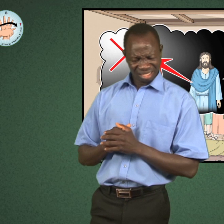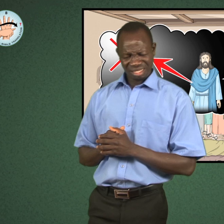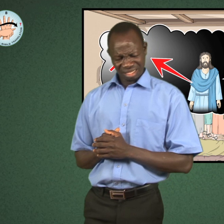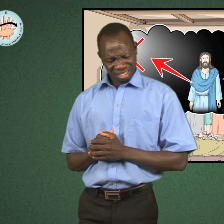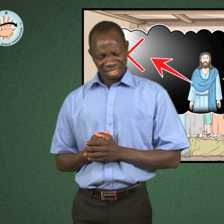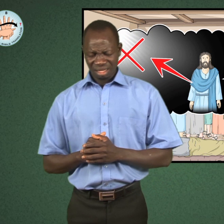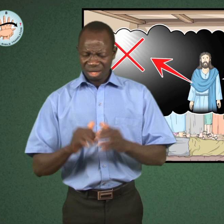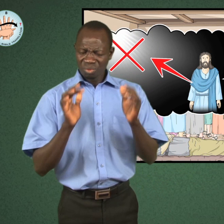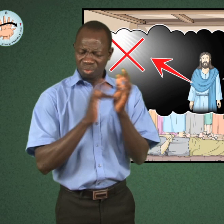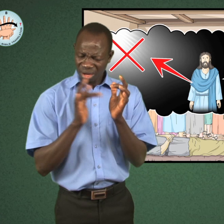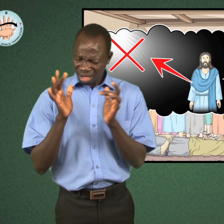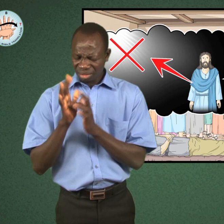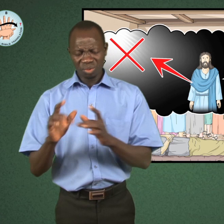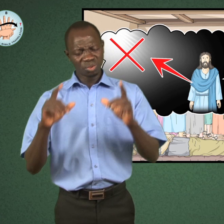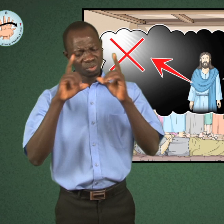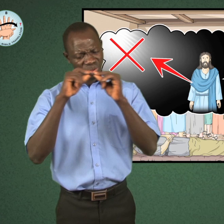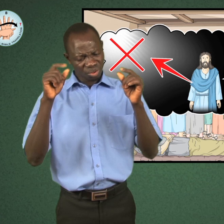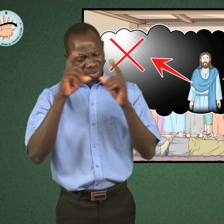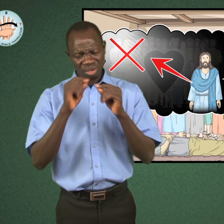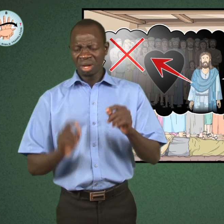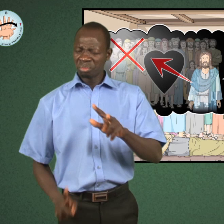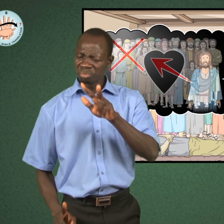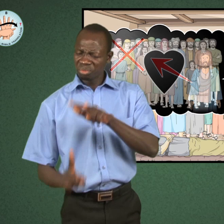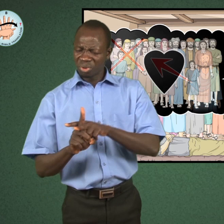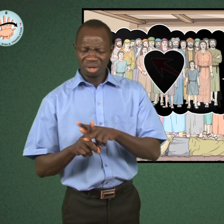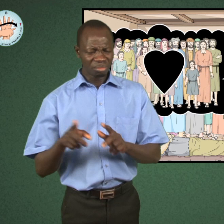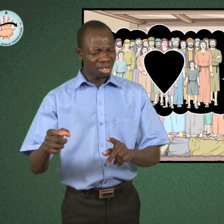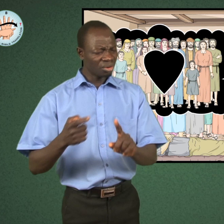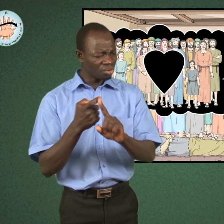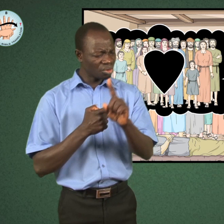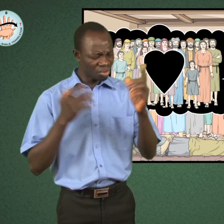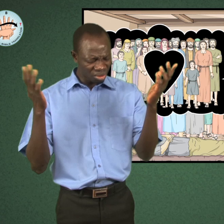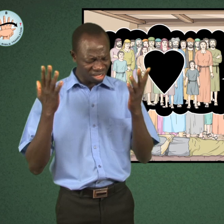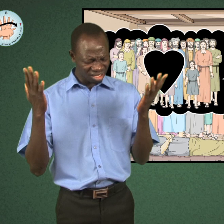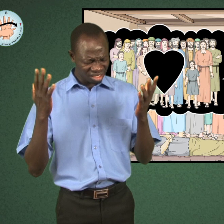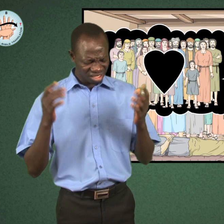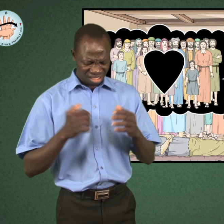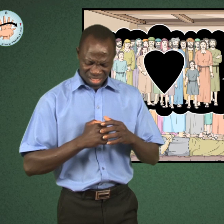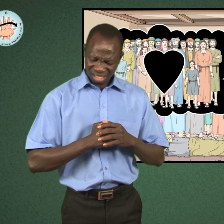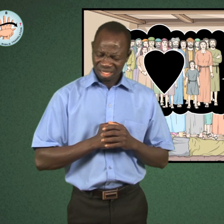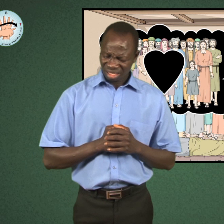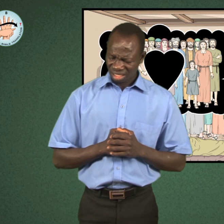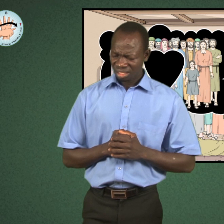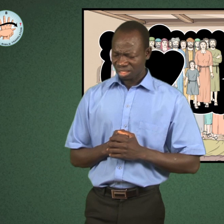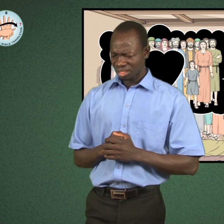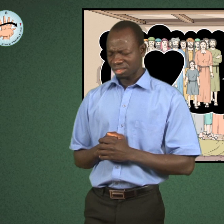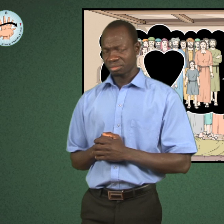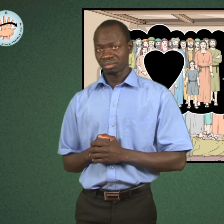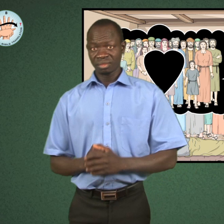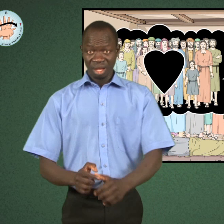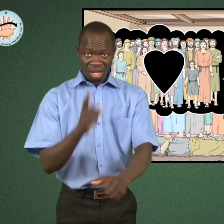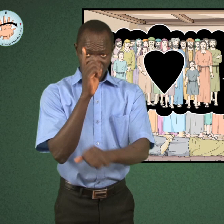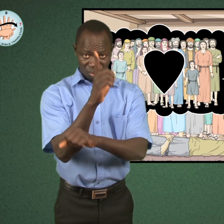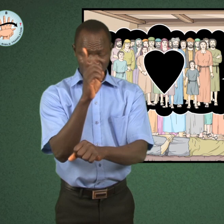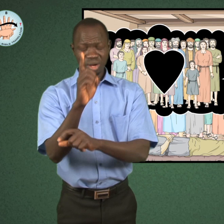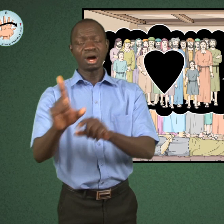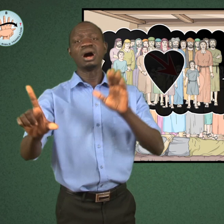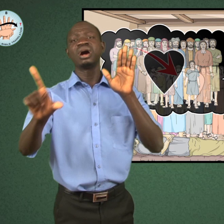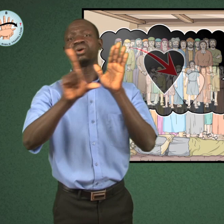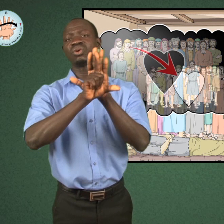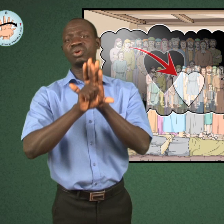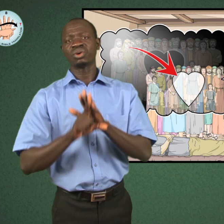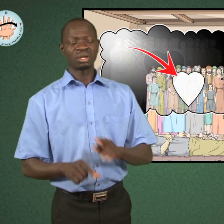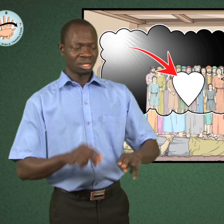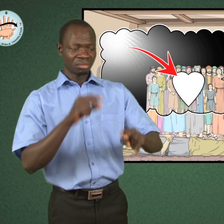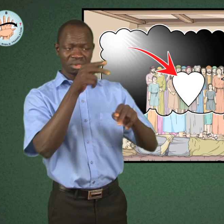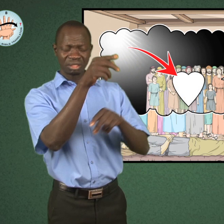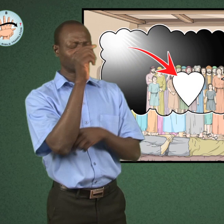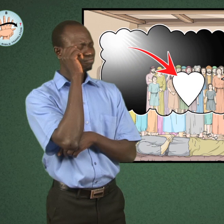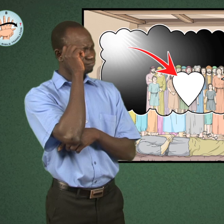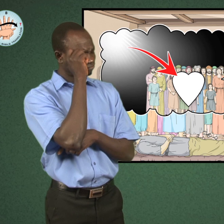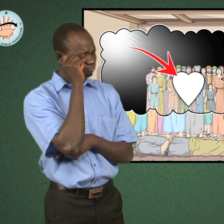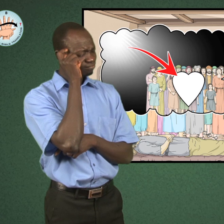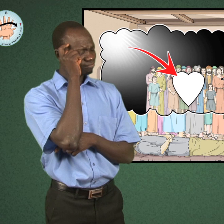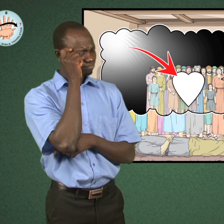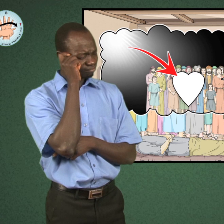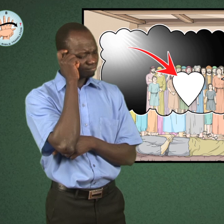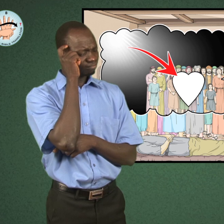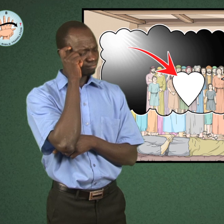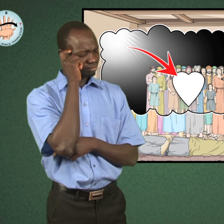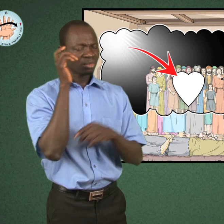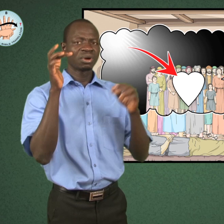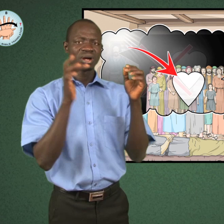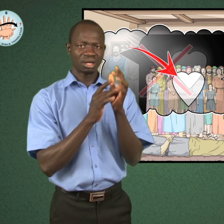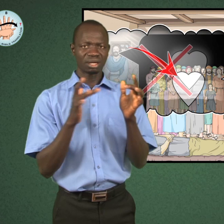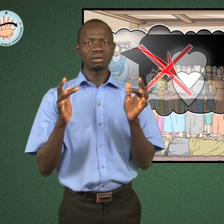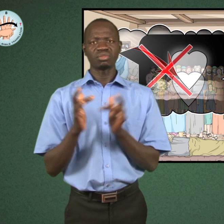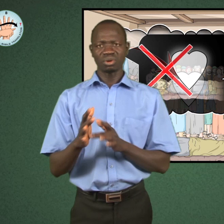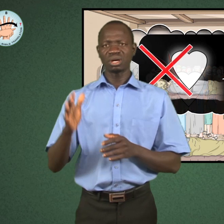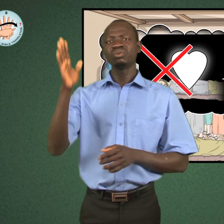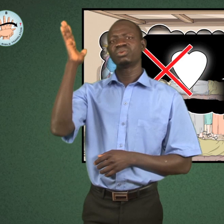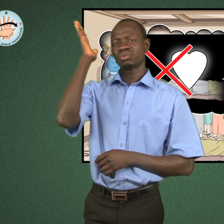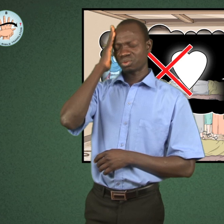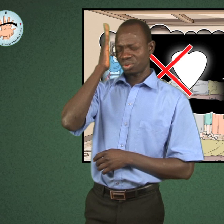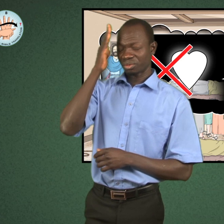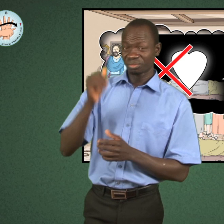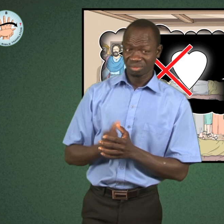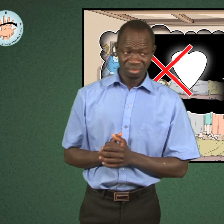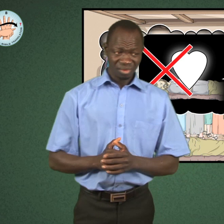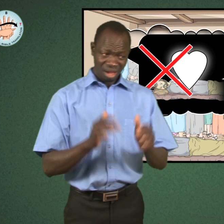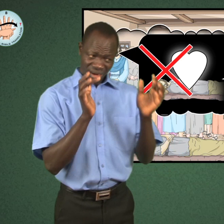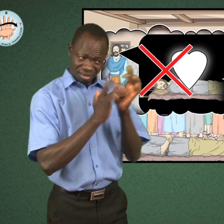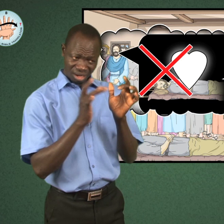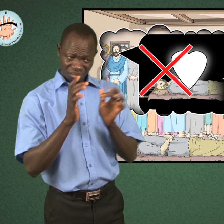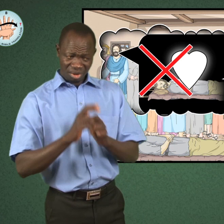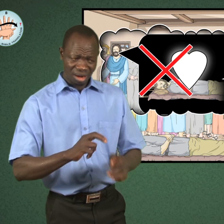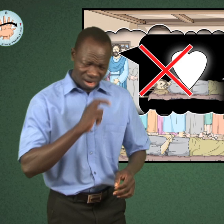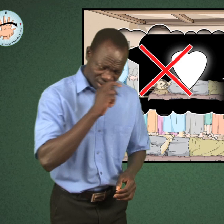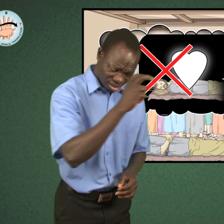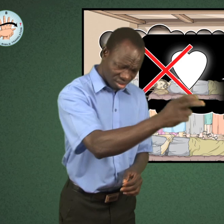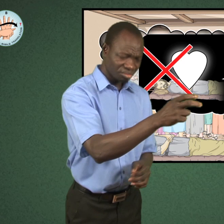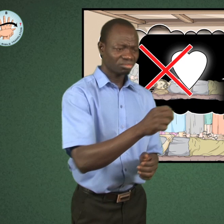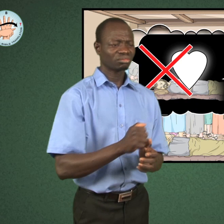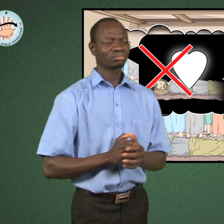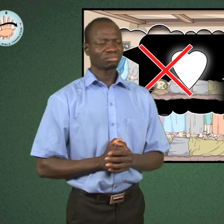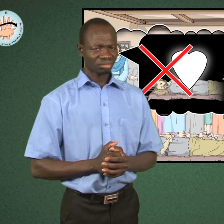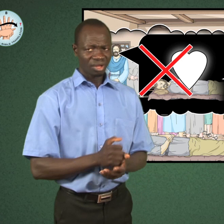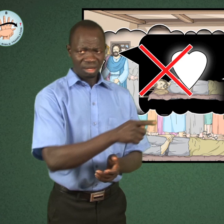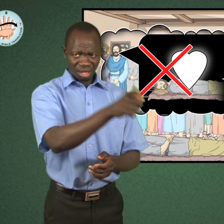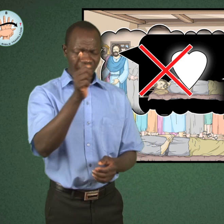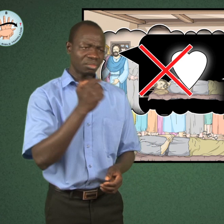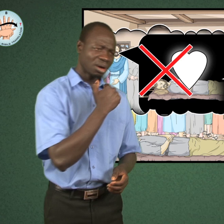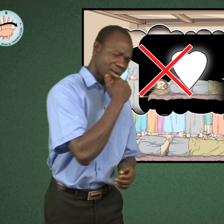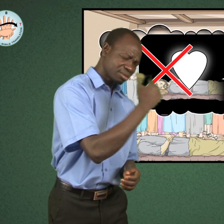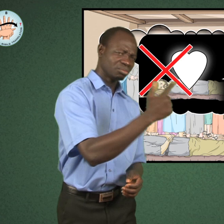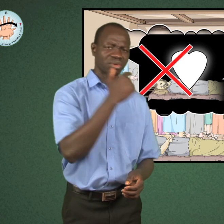He is blaspheming! Who can forgive sins but God alone?”